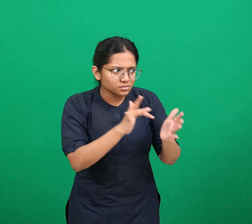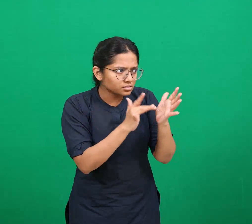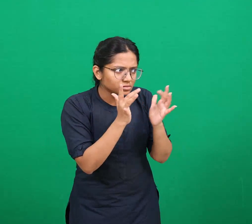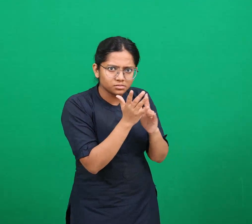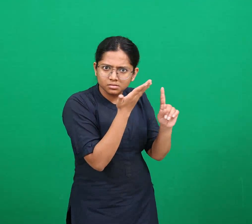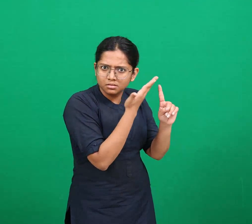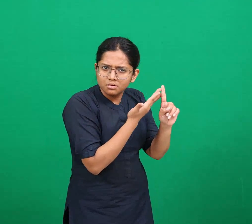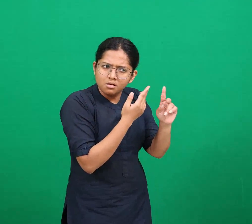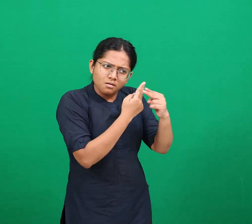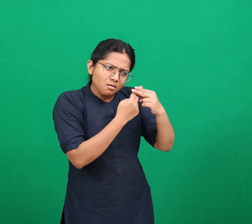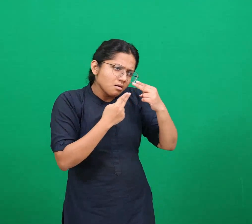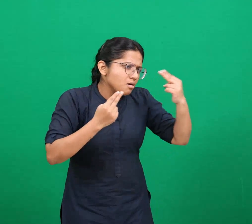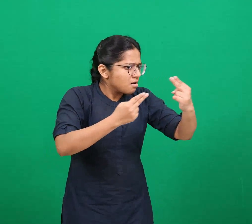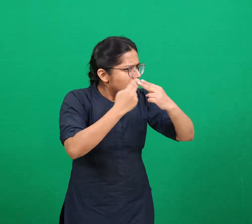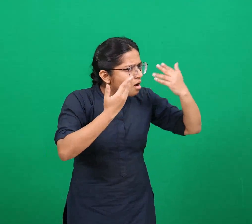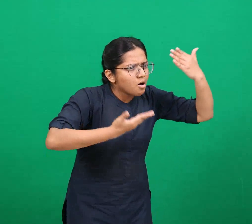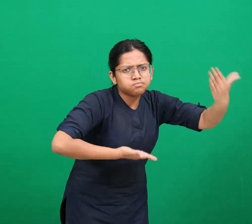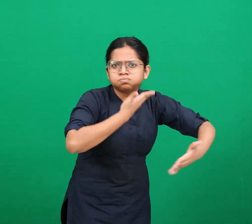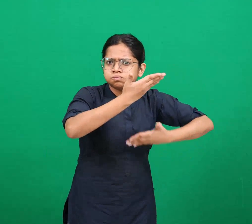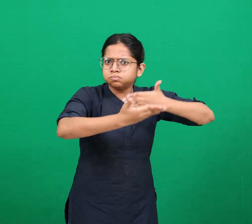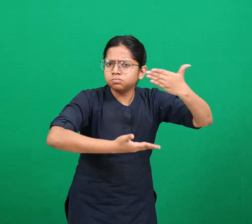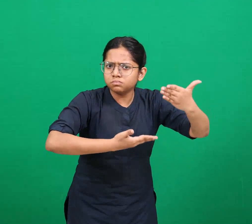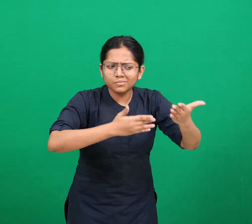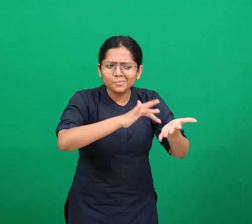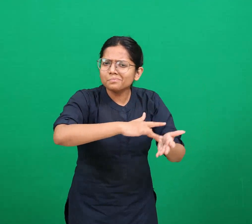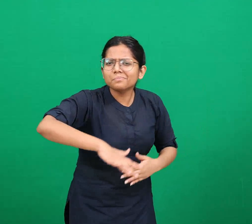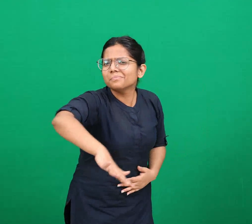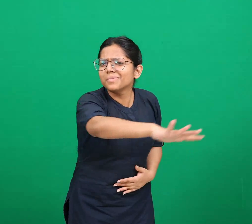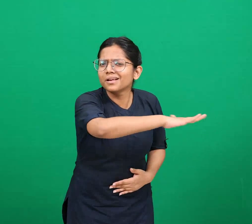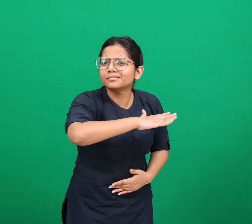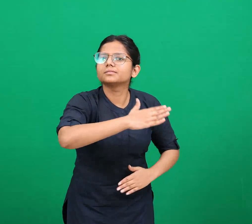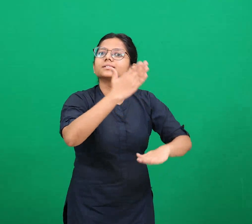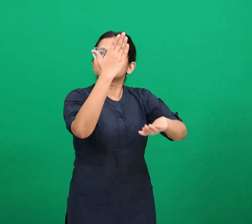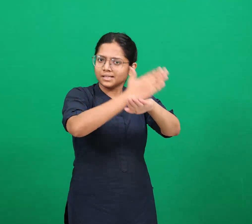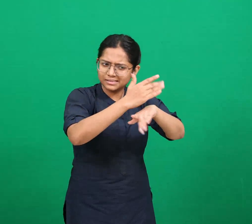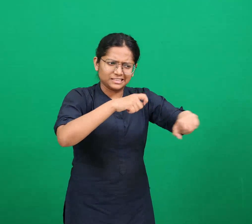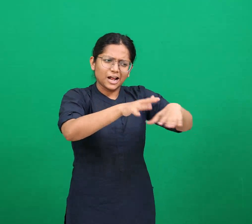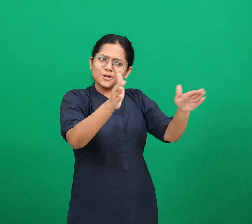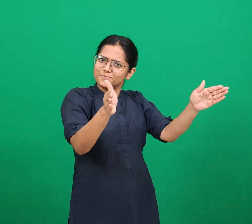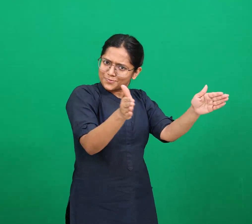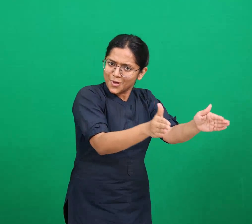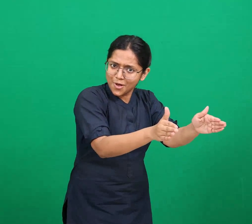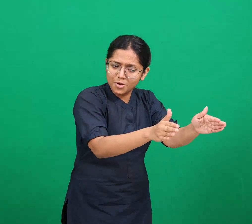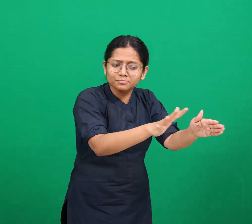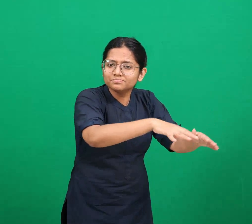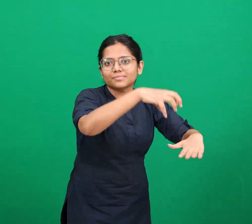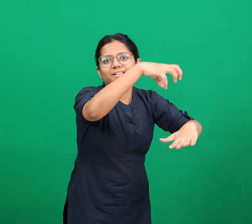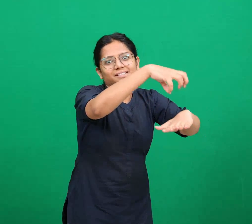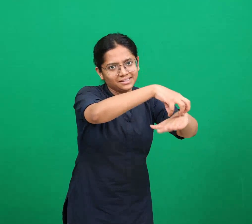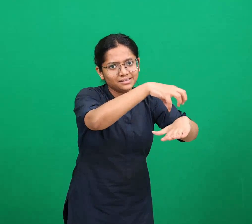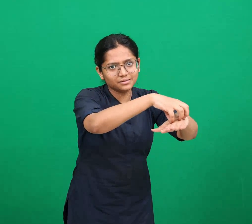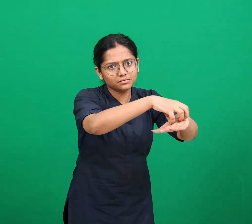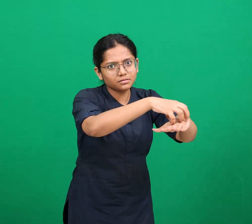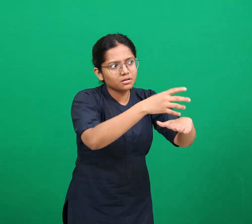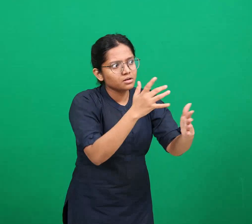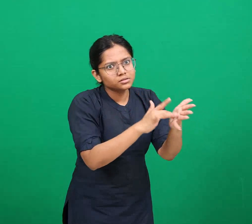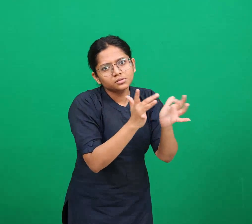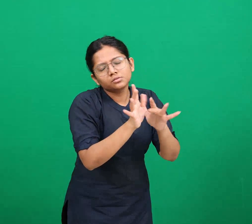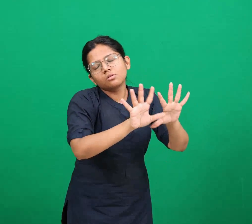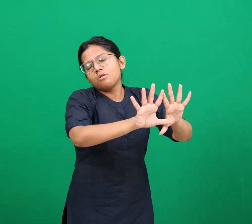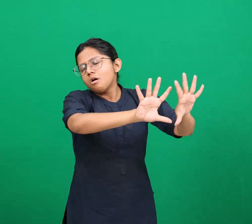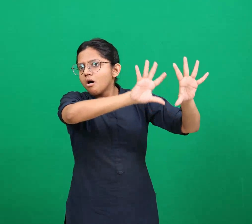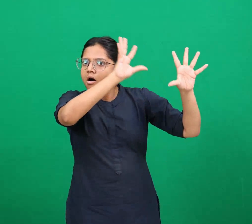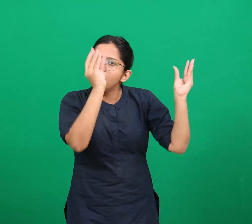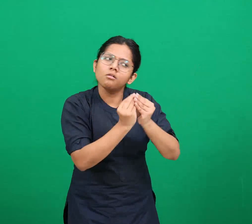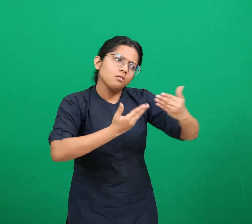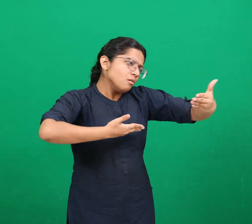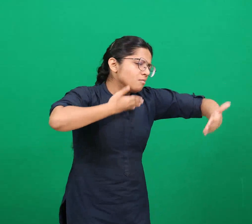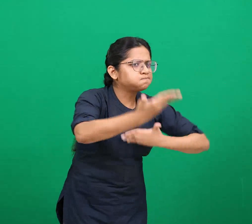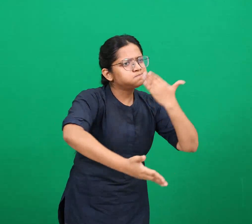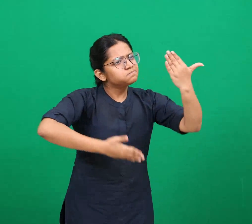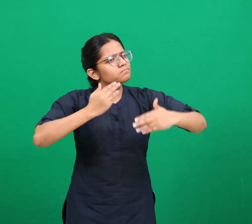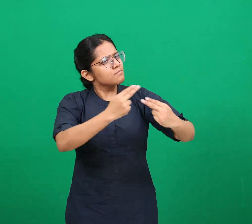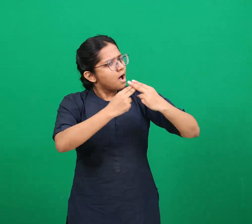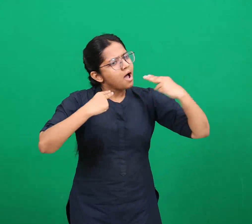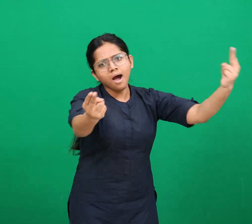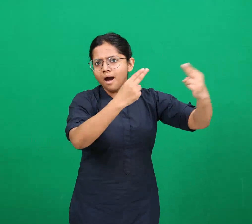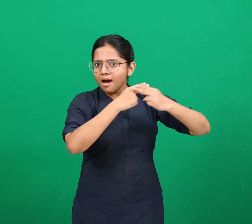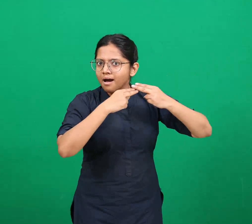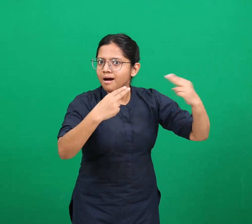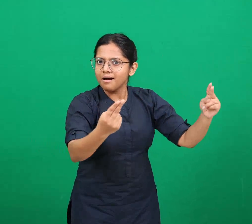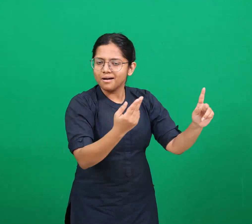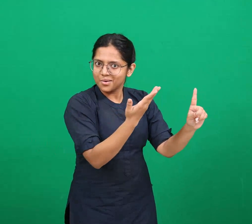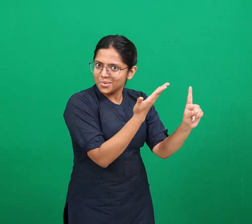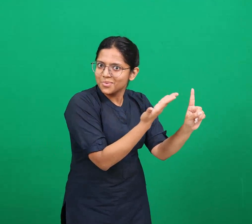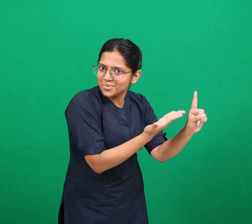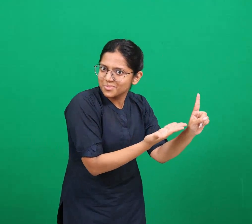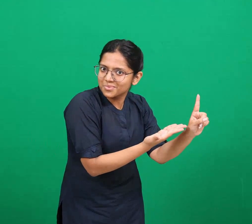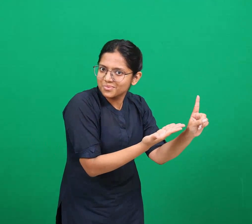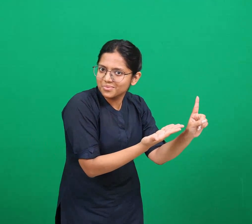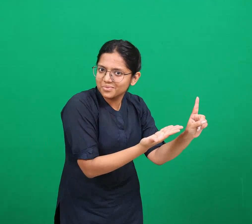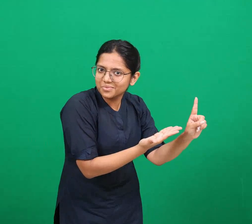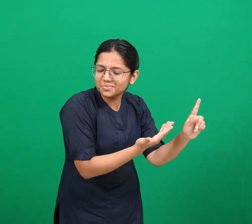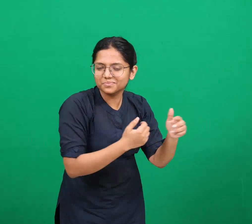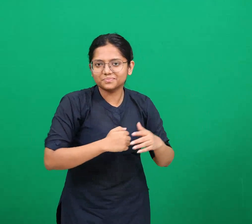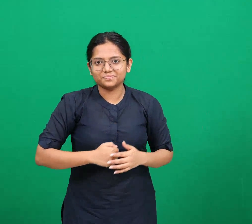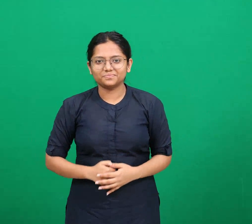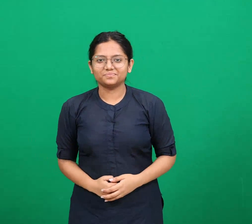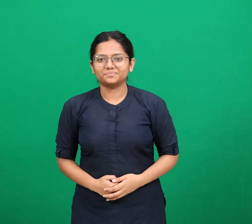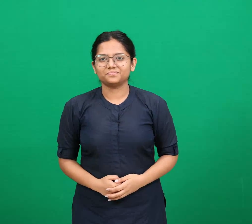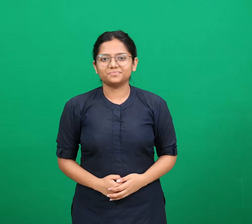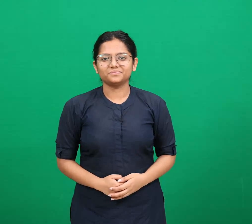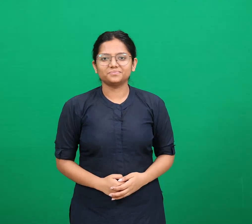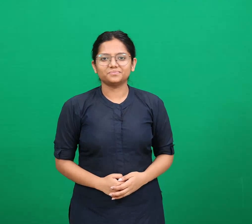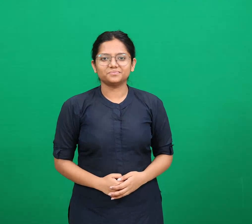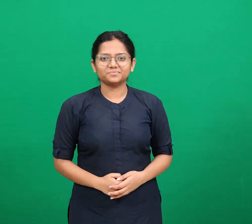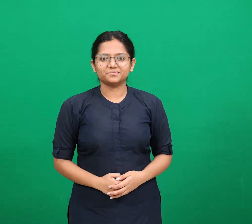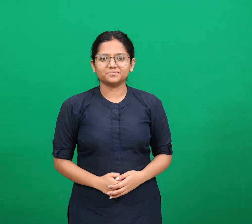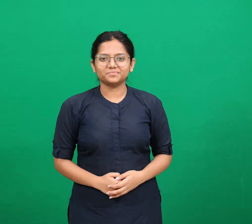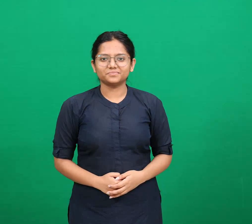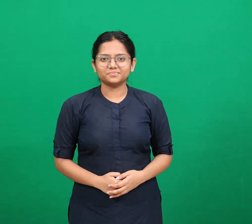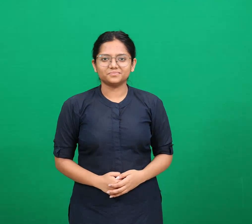Jesus said this while teaching in the synagogue in Capernaum.